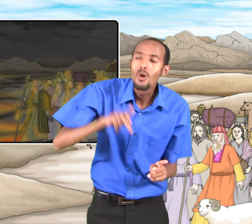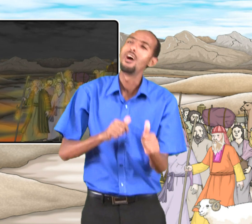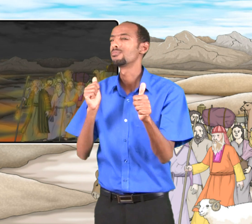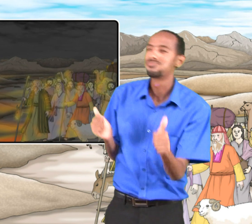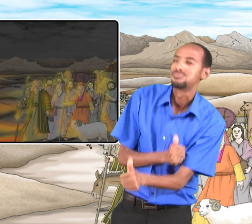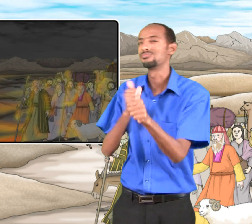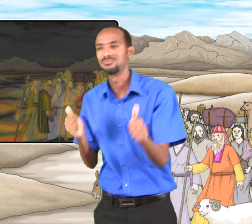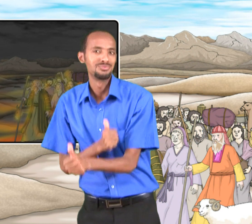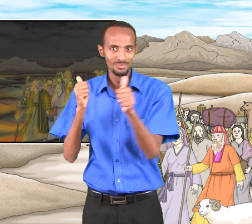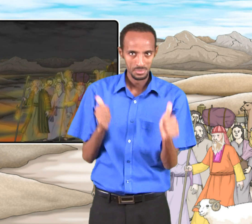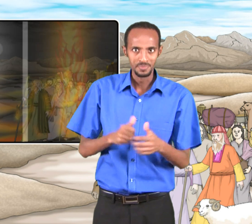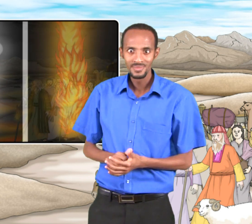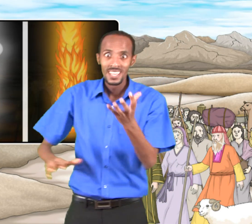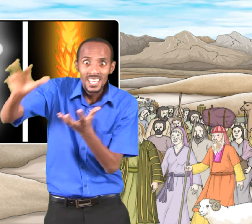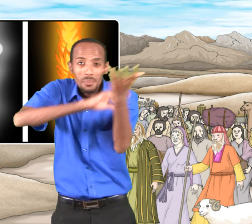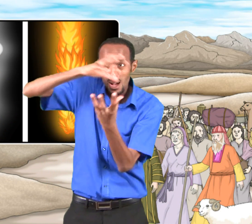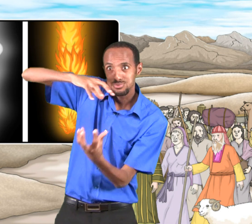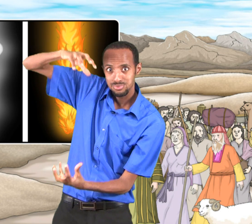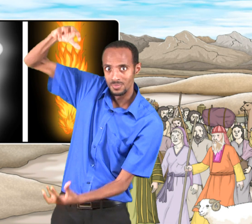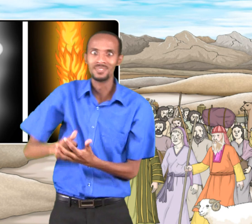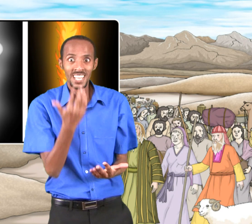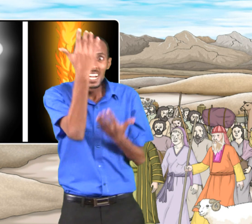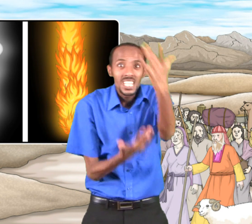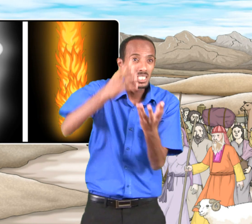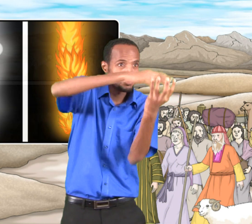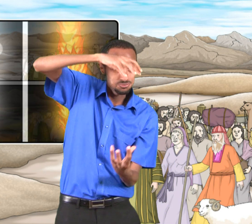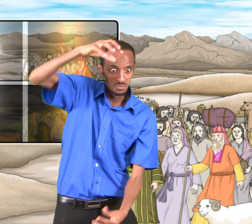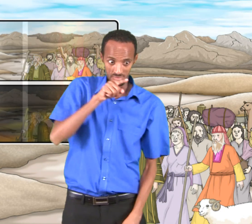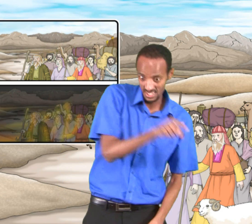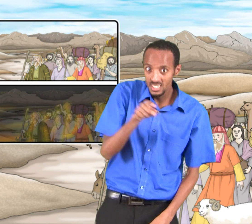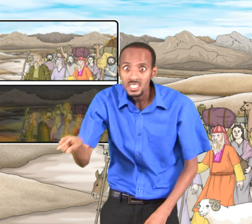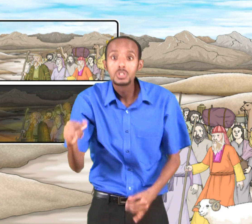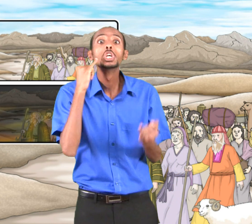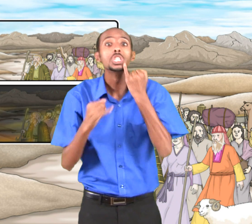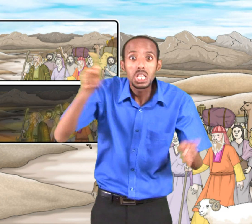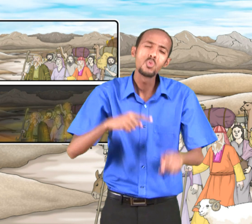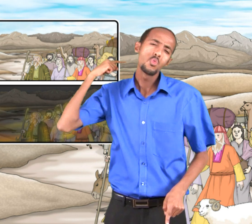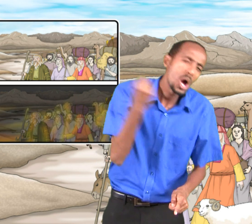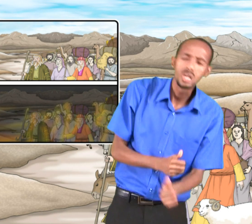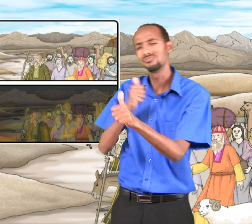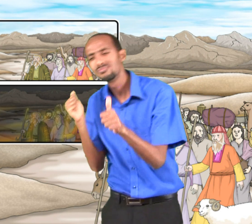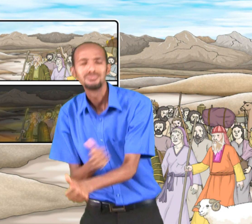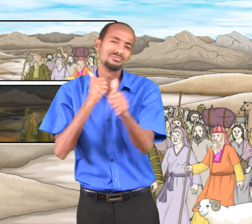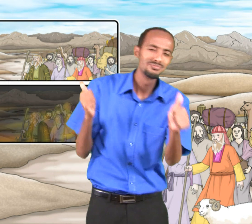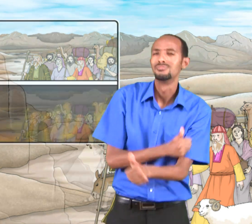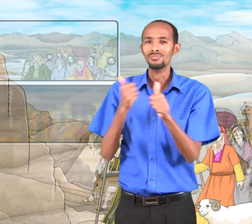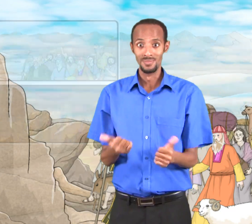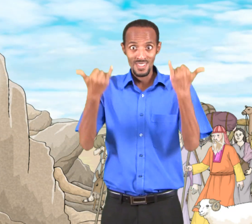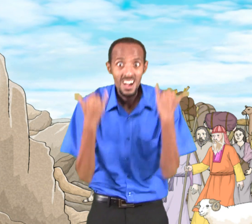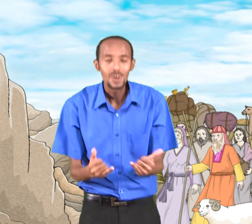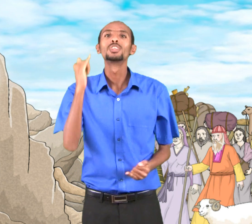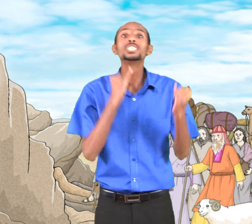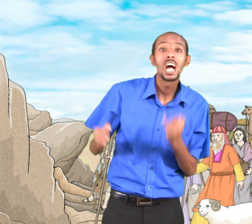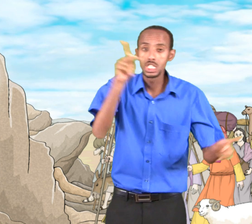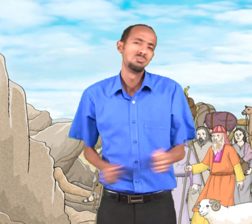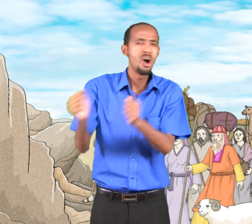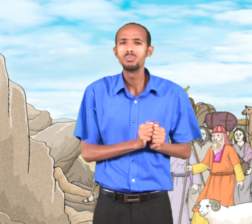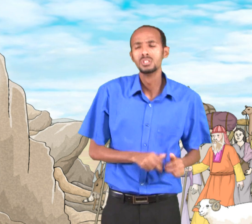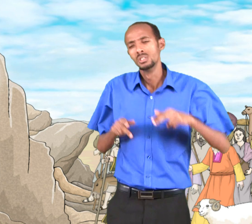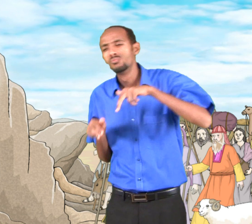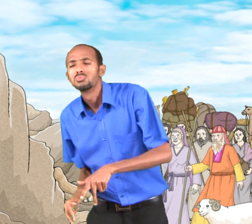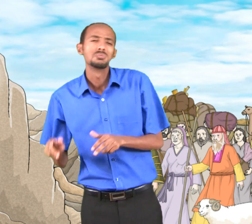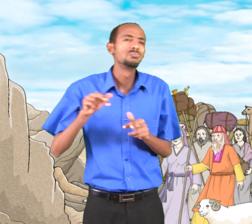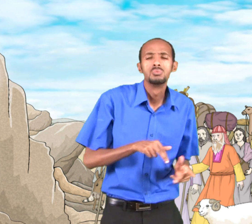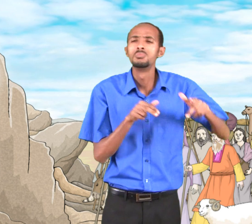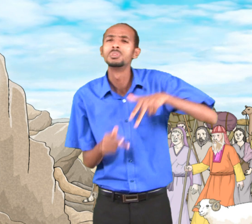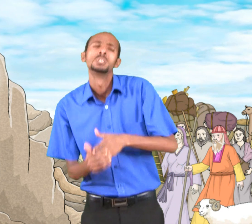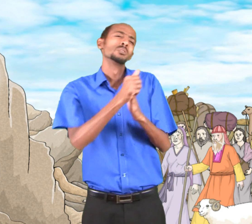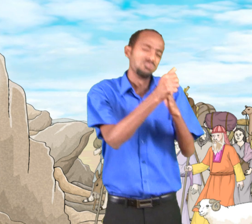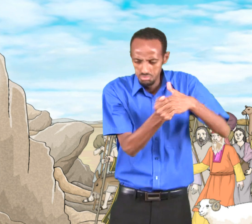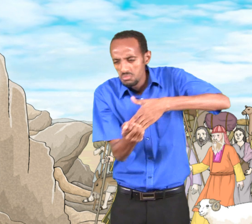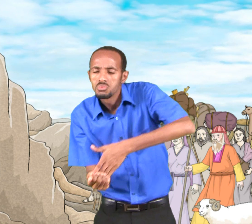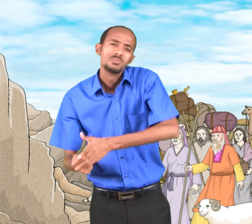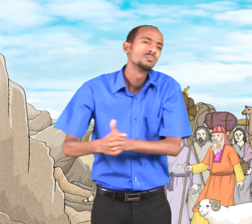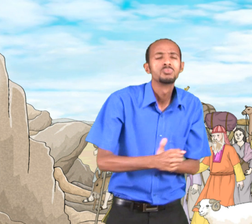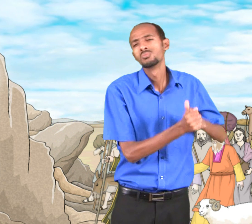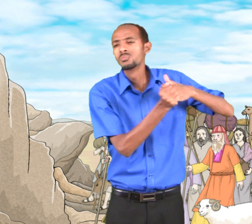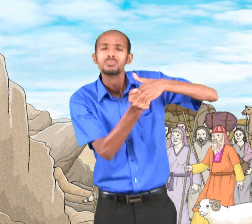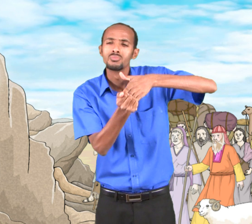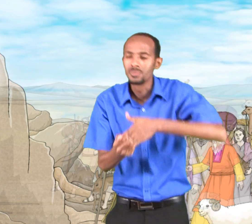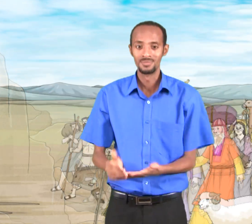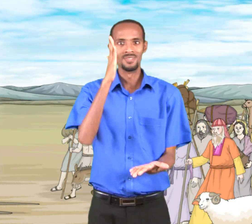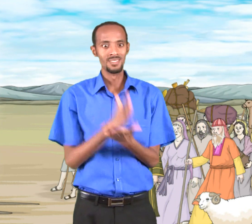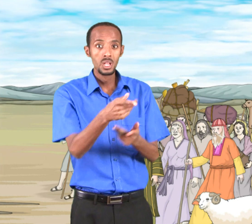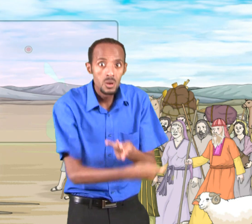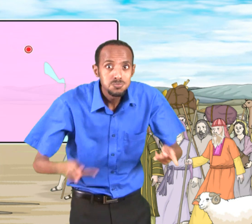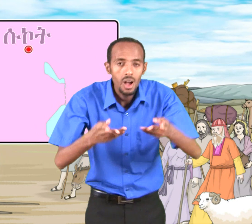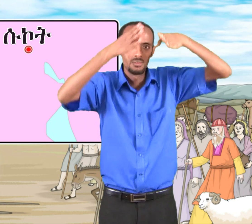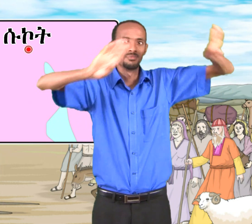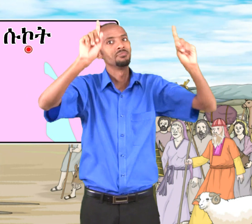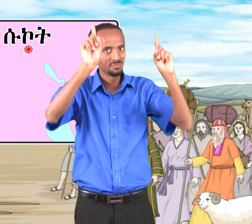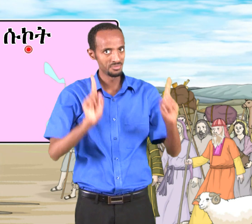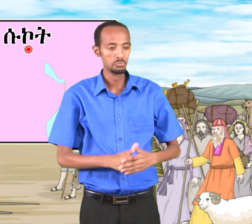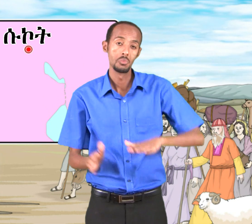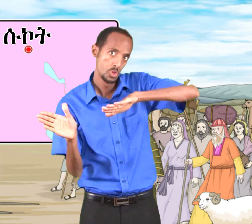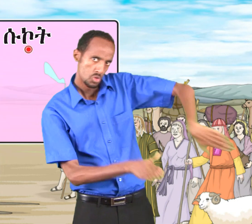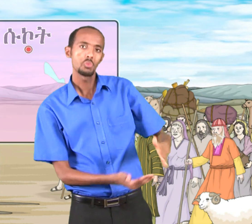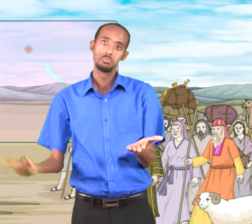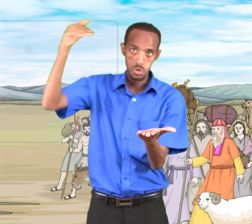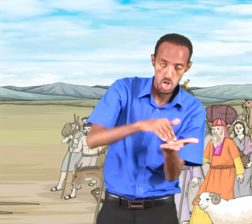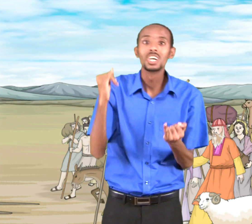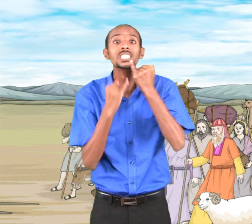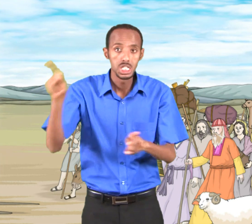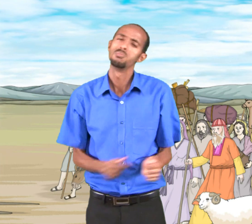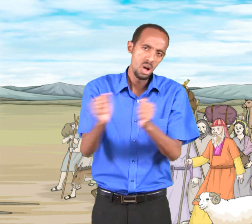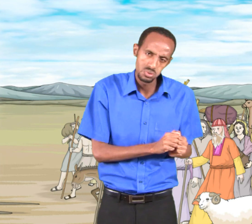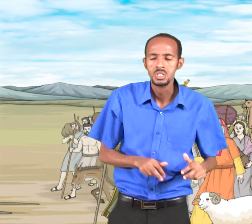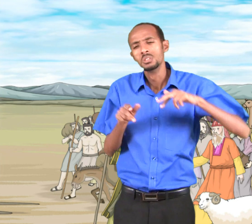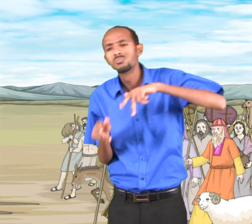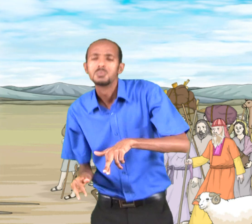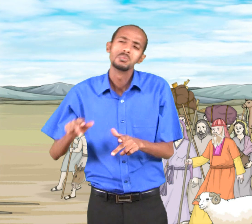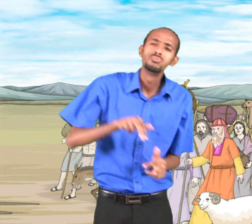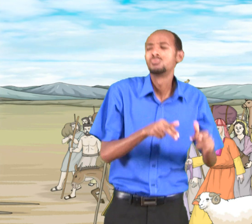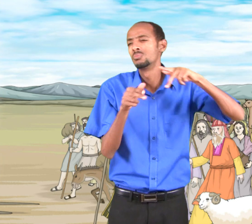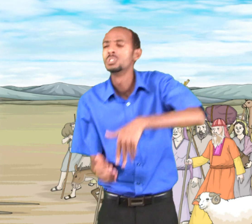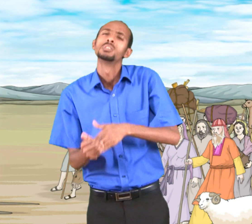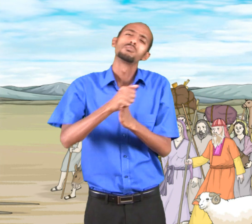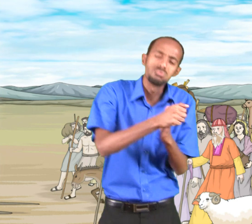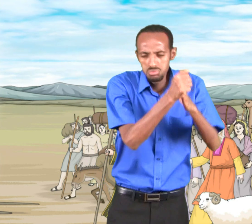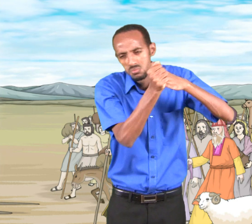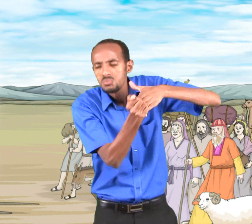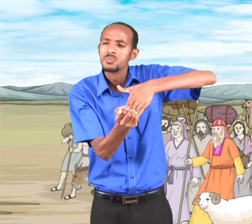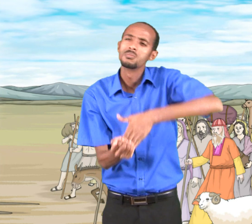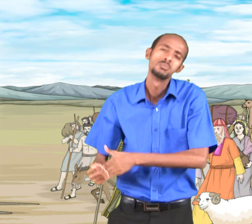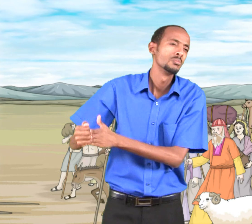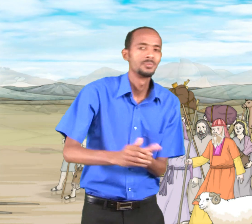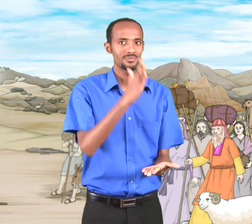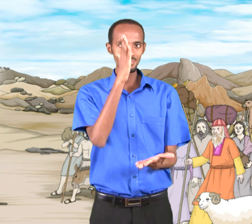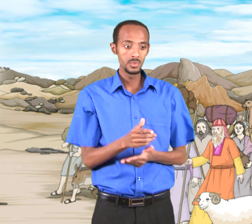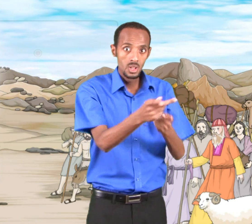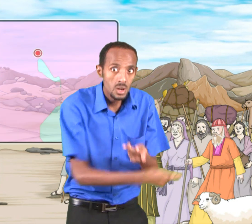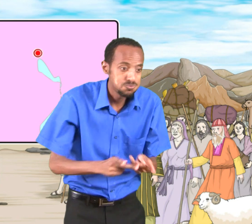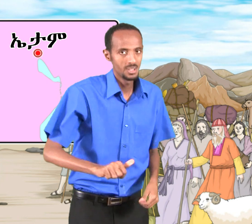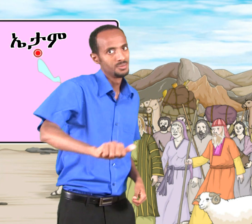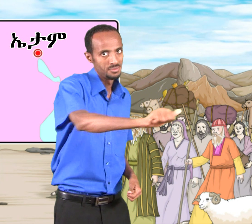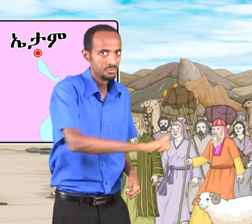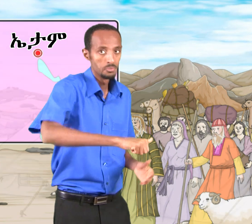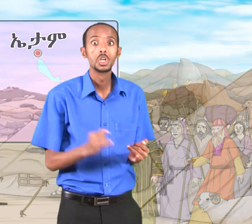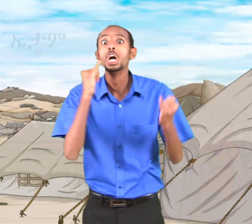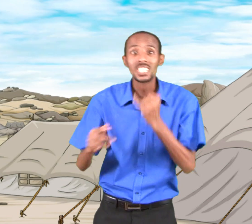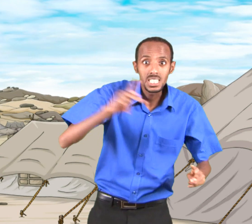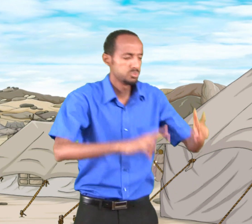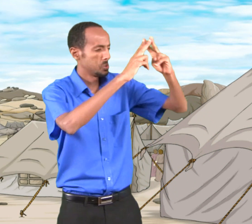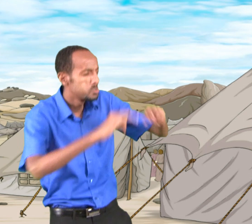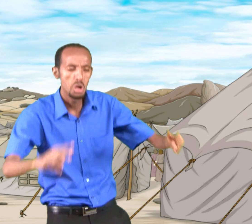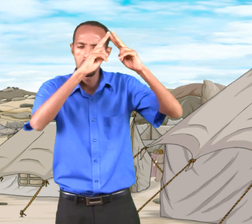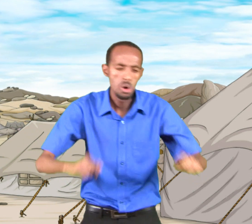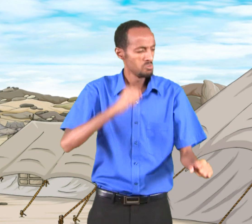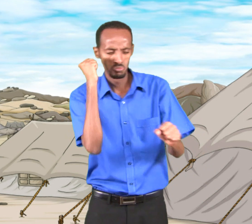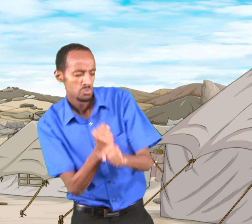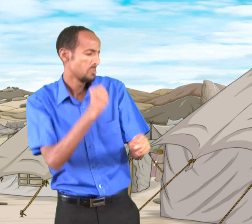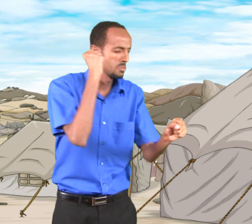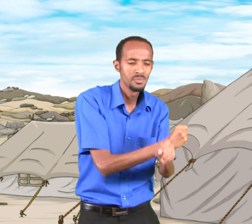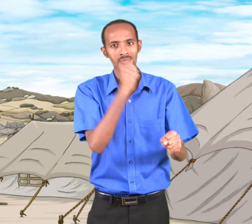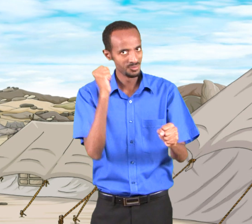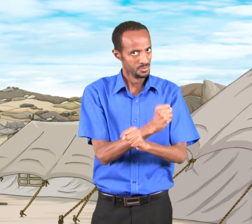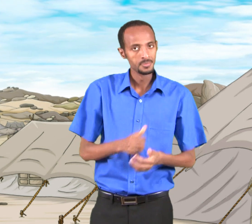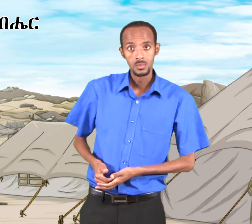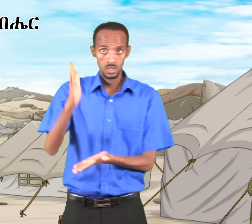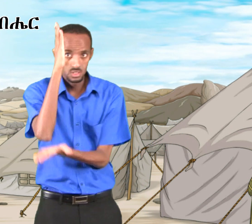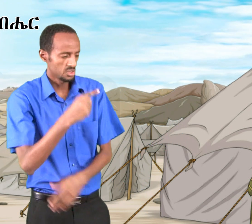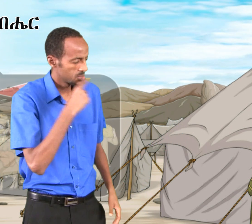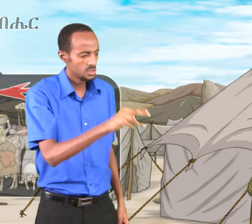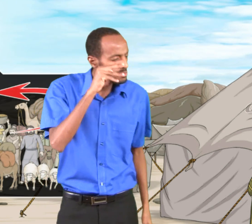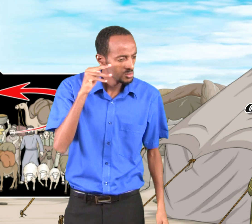Neither the pillar of cloud by day nor the pillar of fire by night left its place before the people.